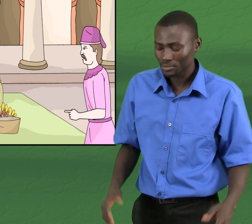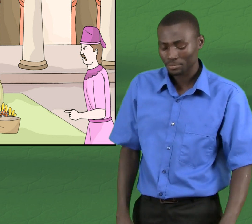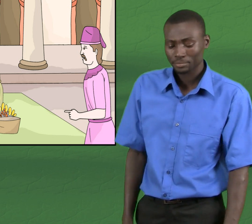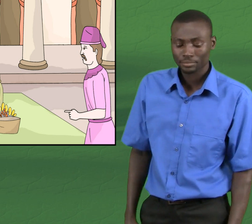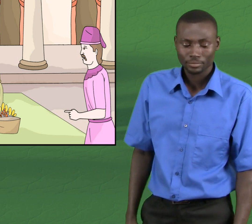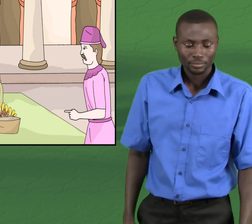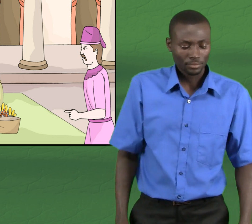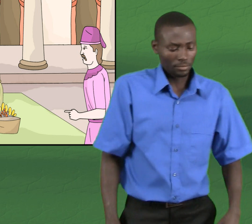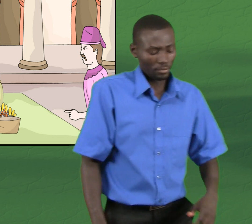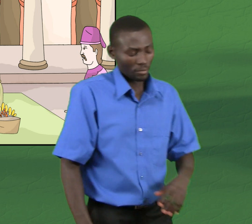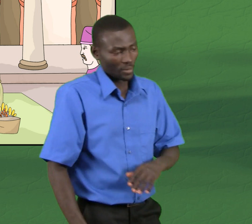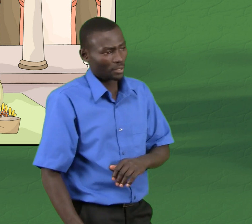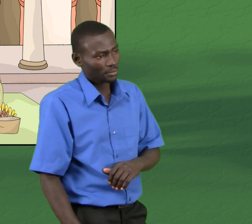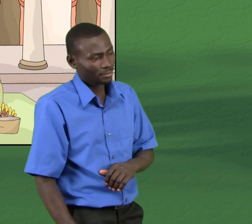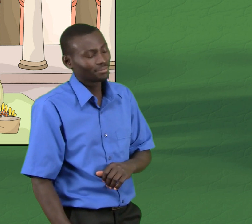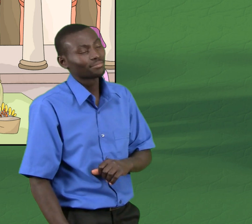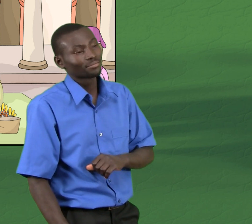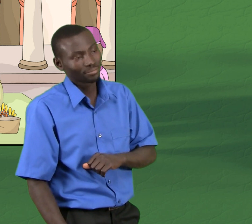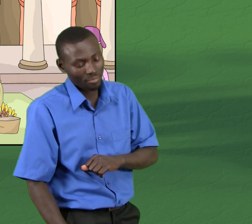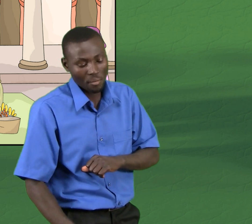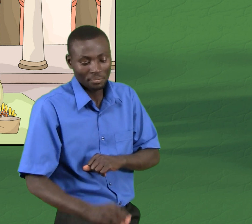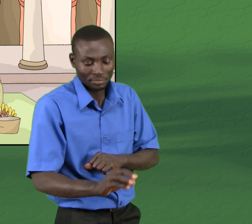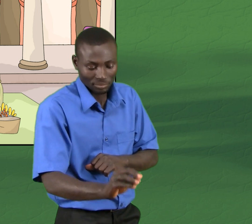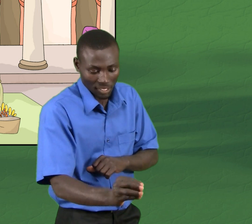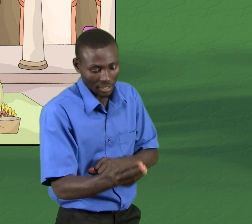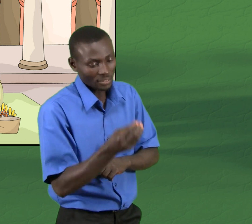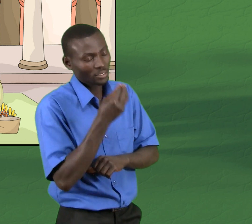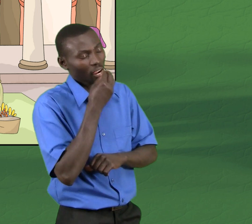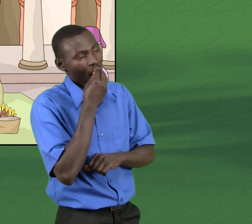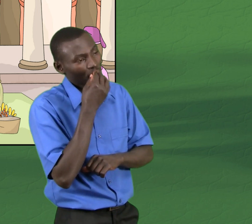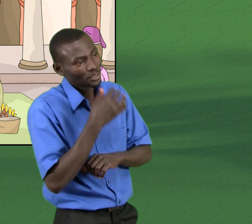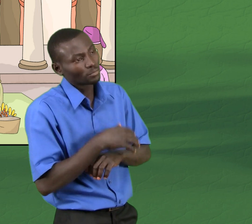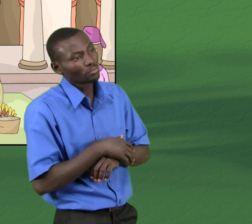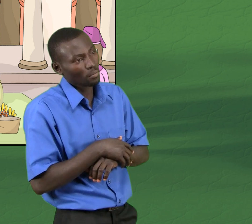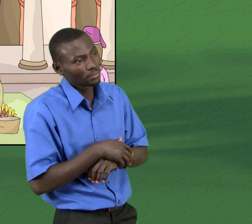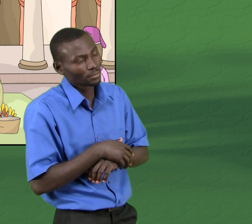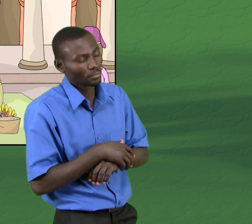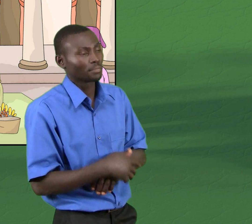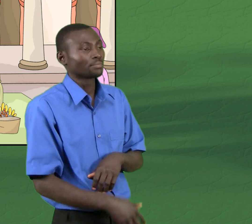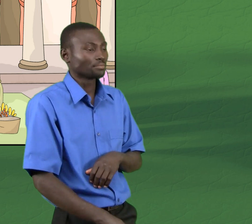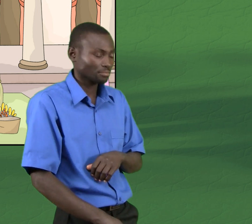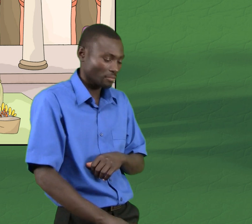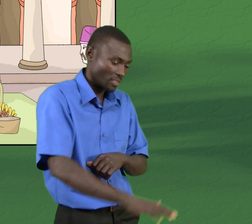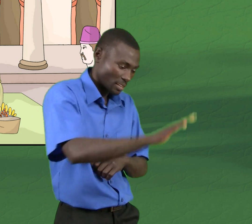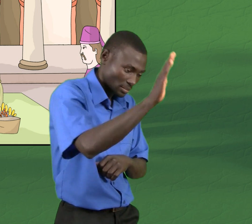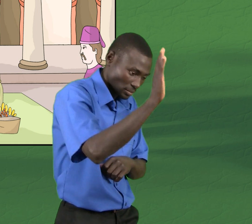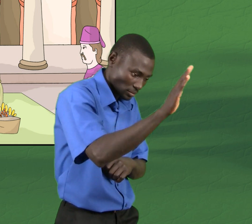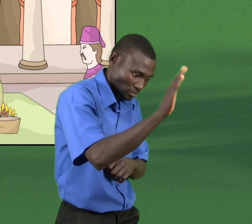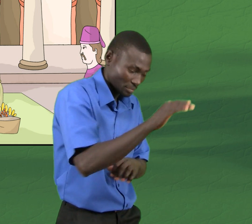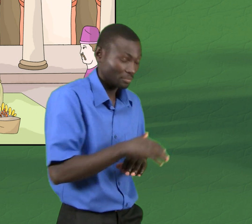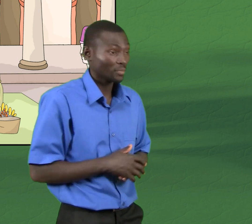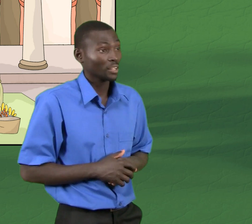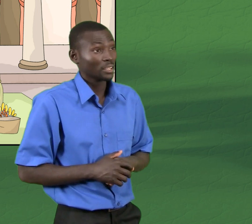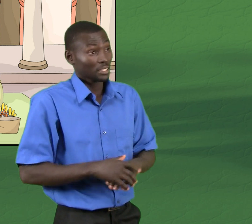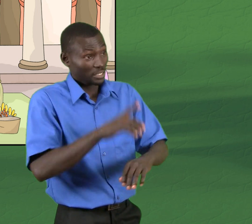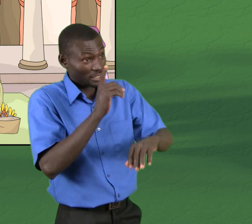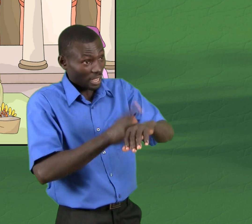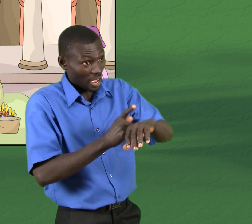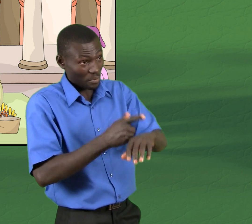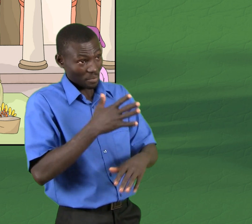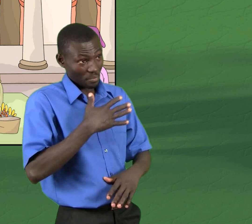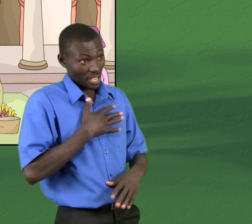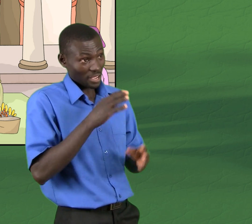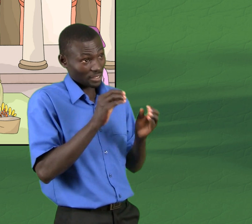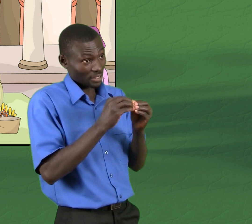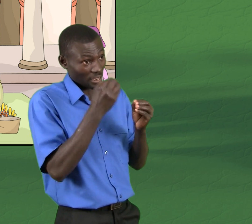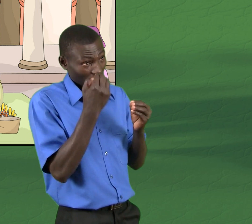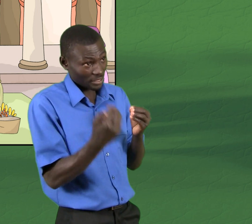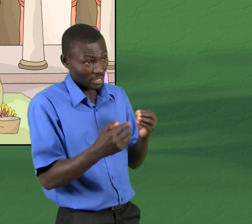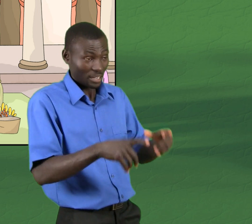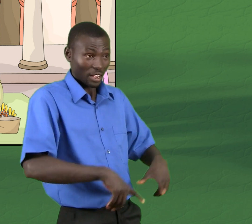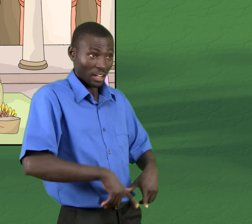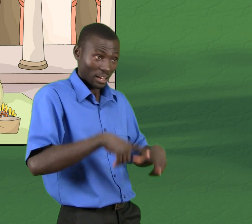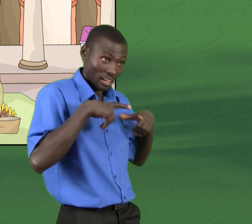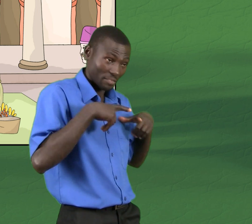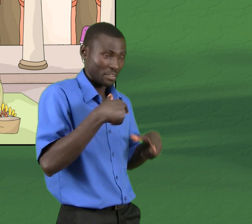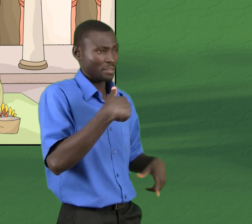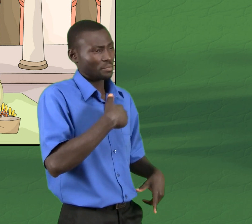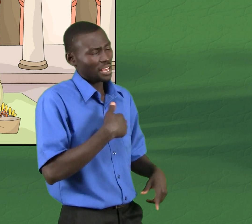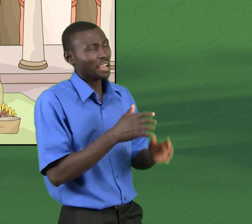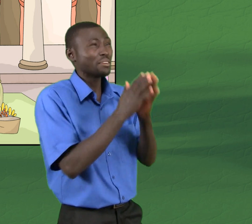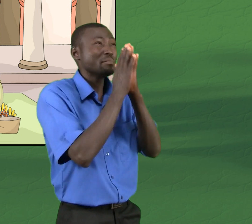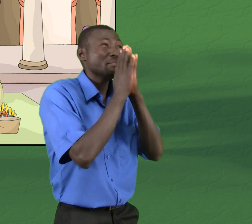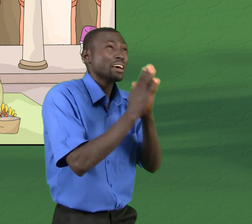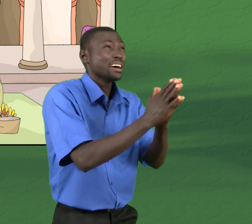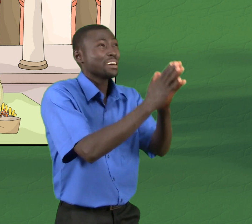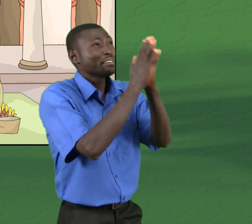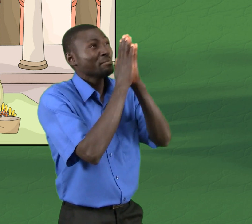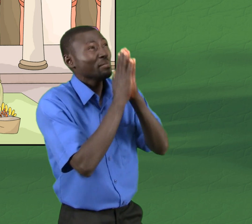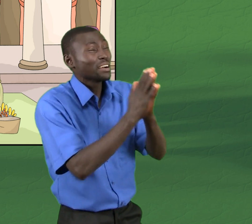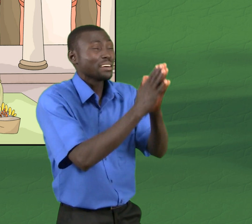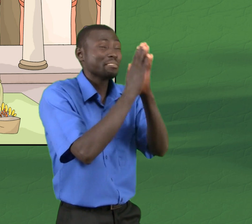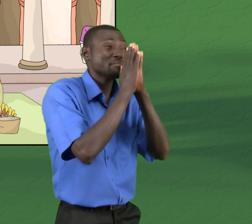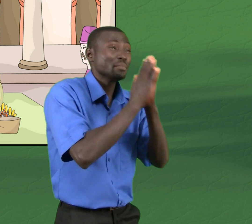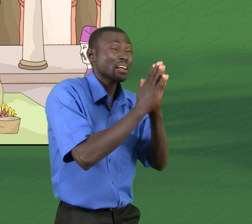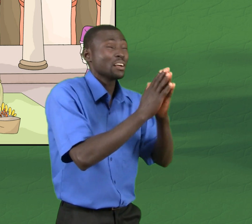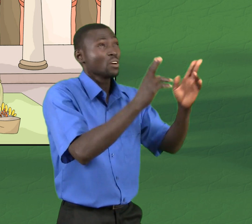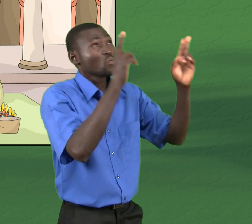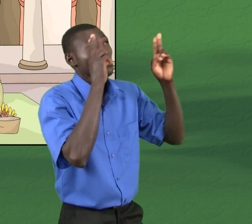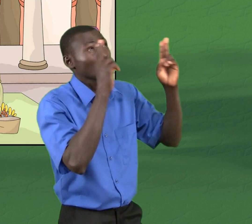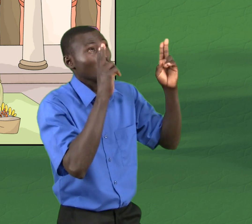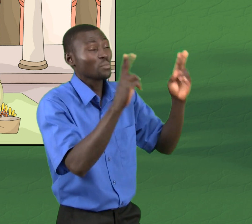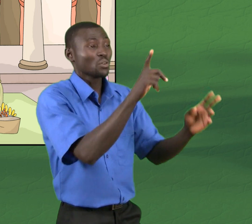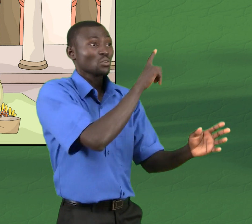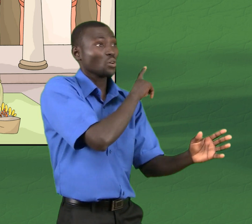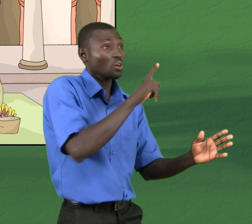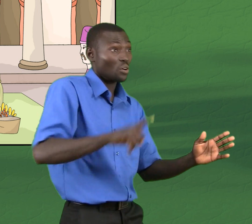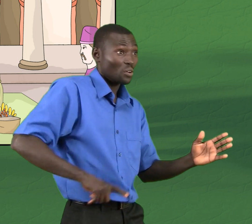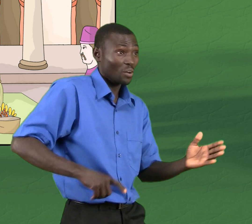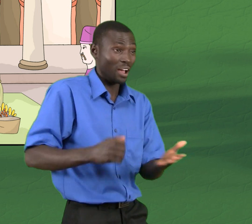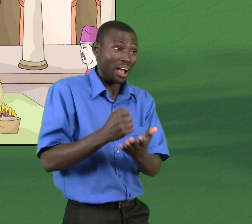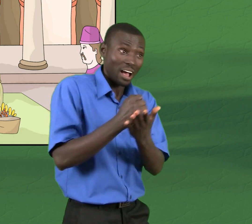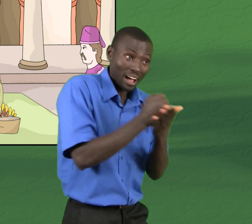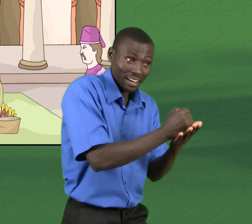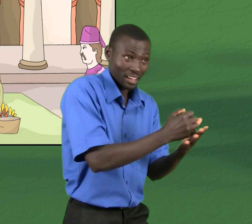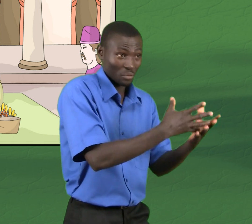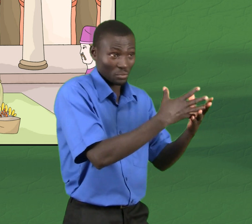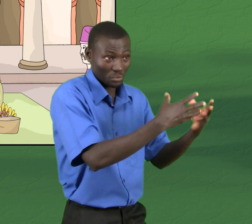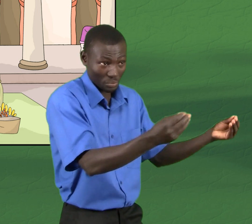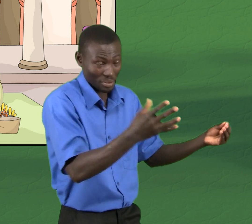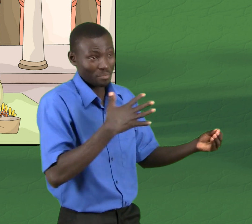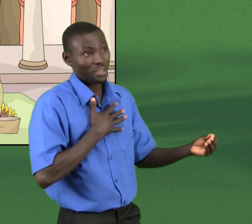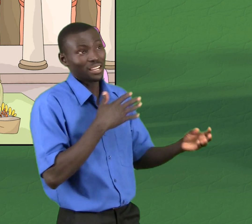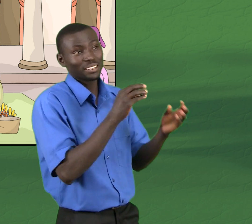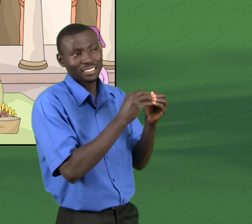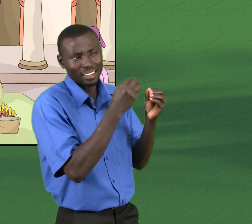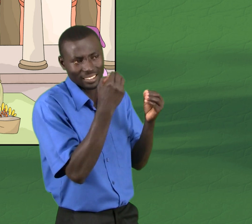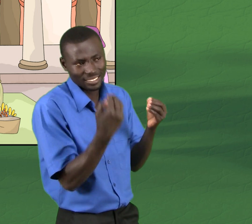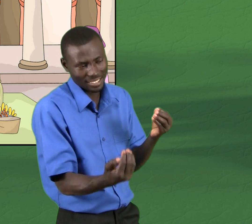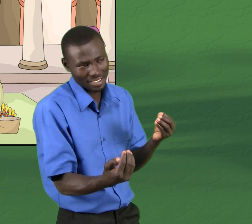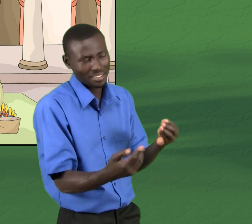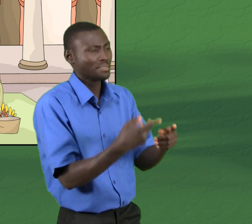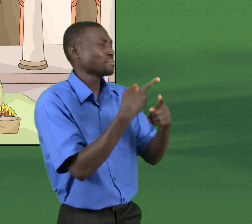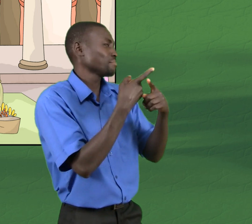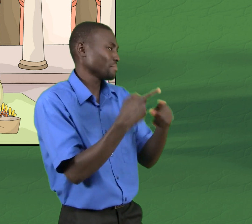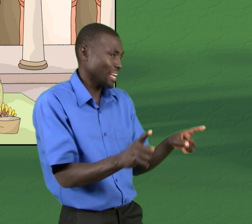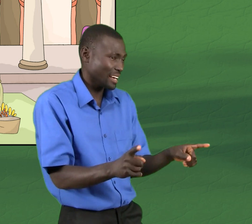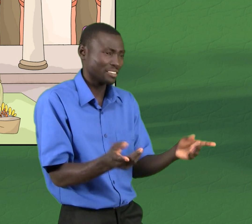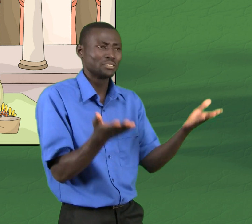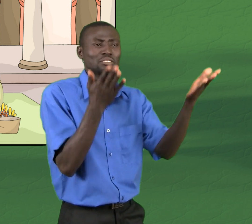David answered, “While the child was alive, I fasted and wept, for I said, ‘Who knows?